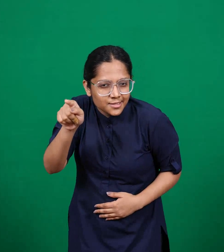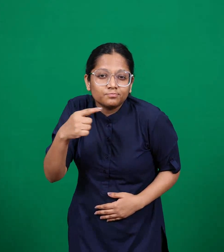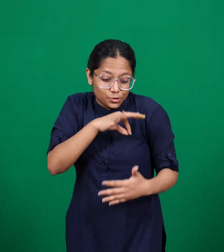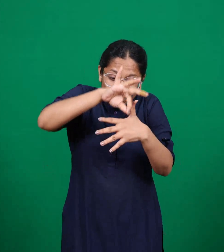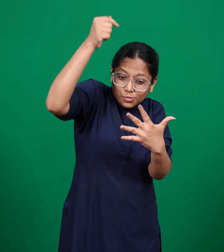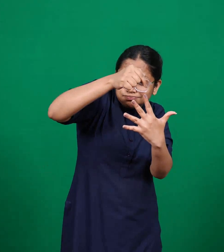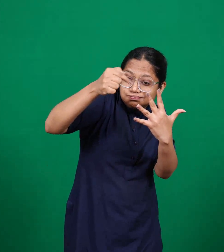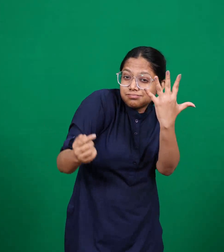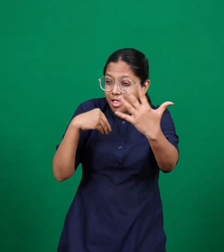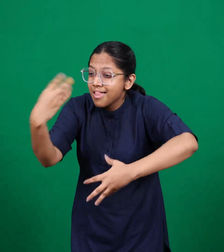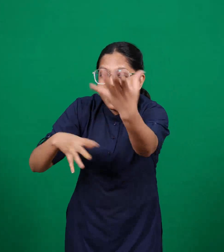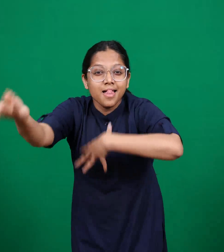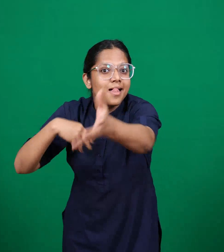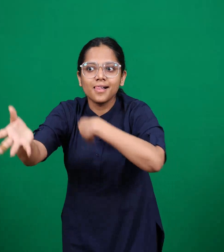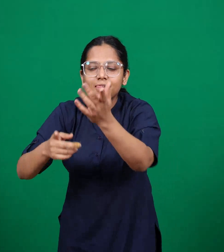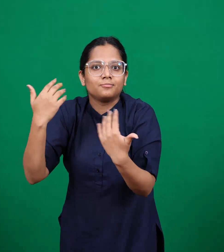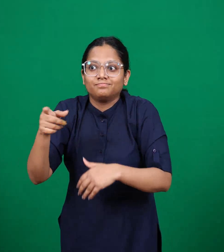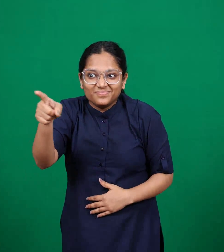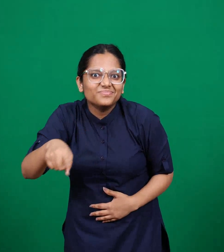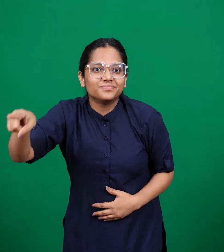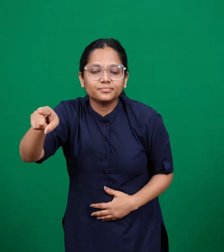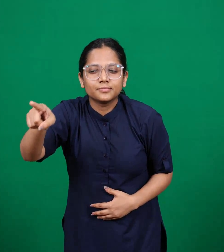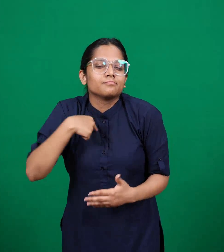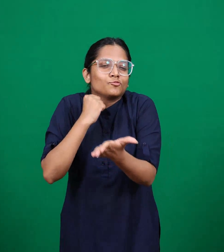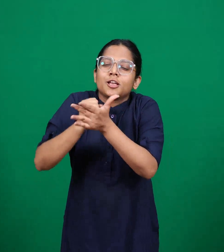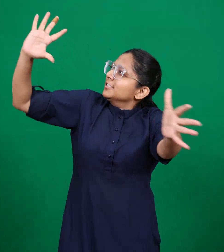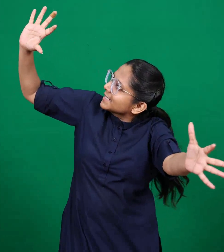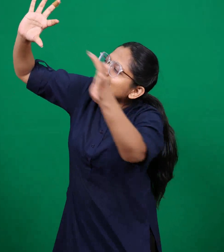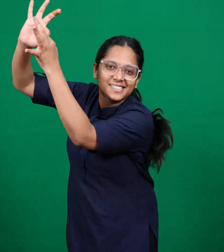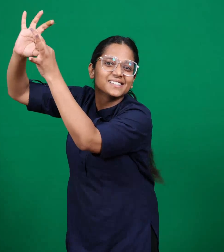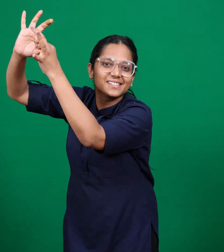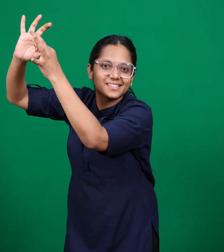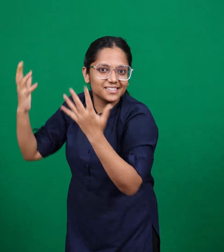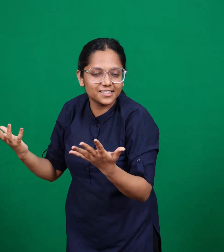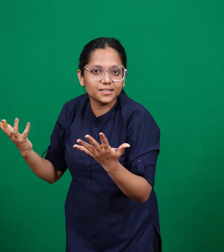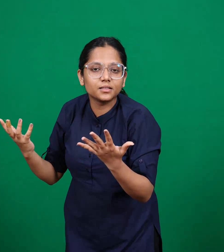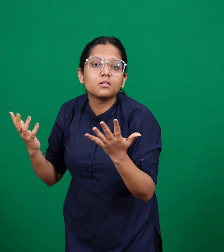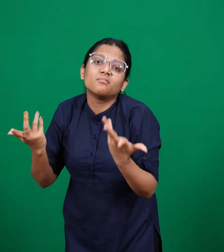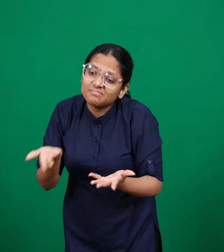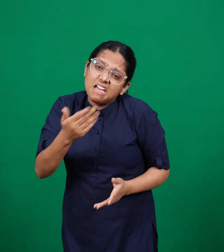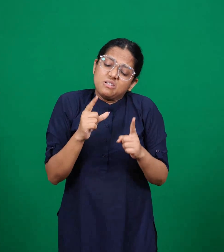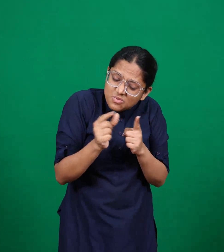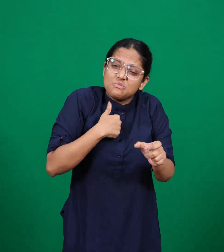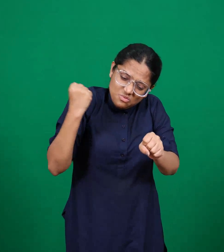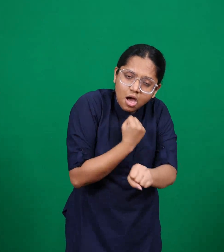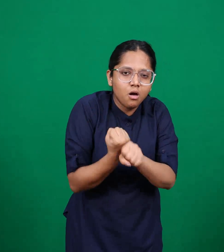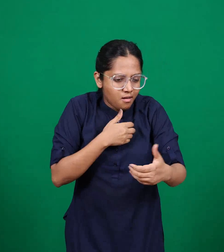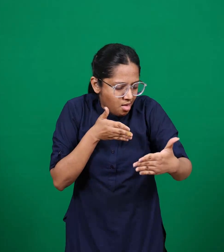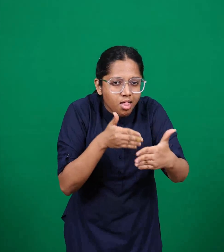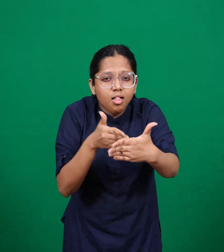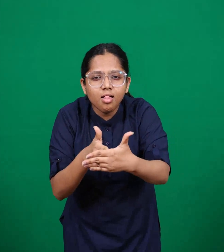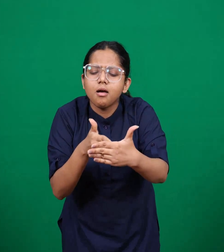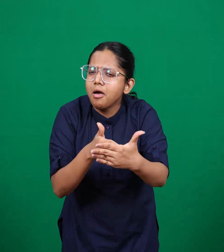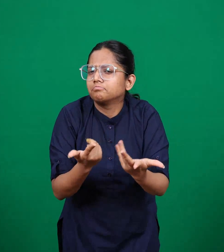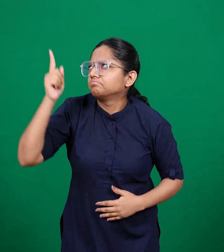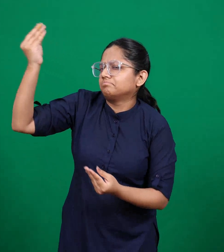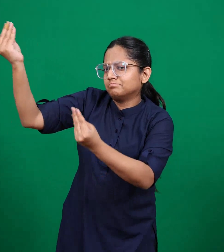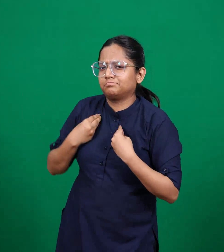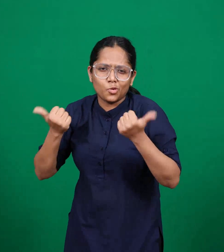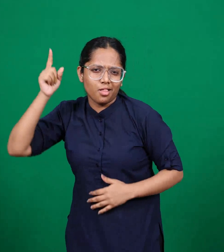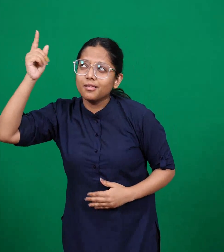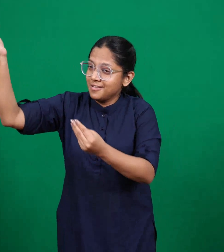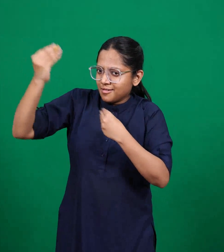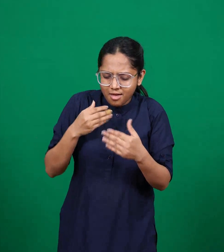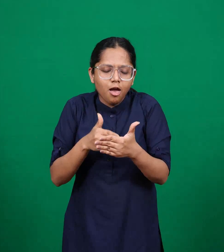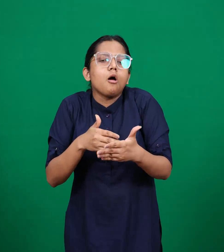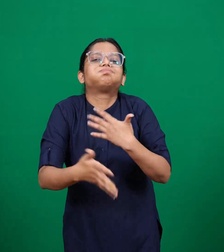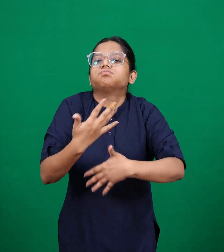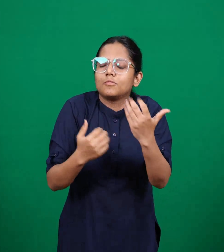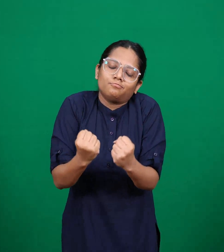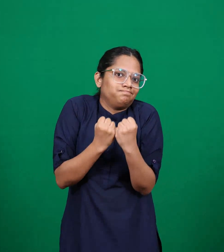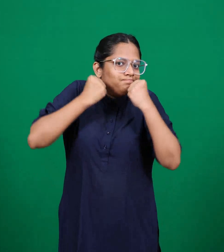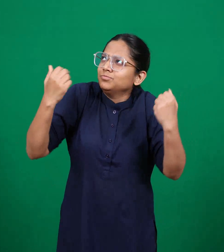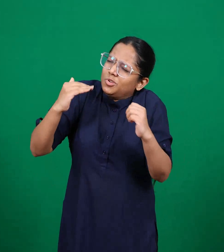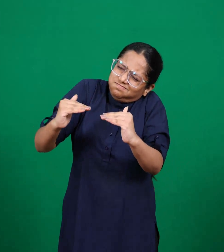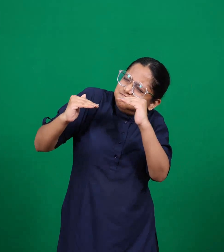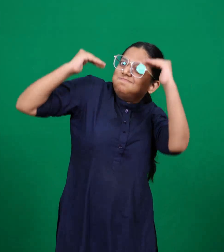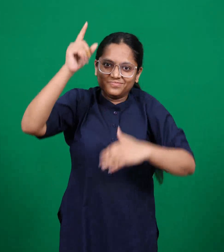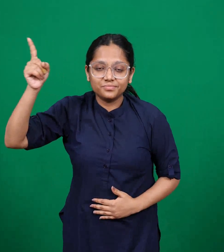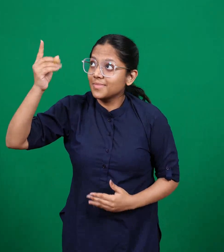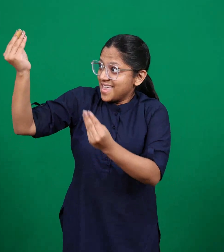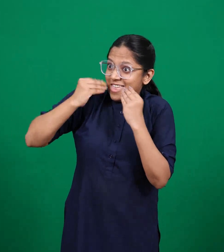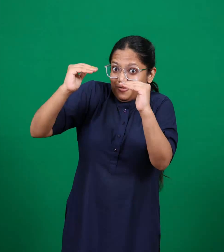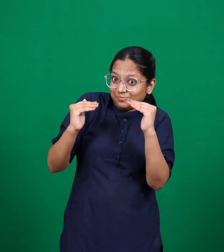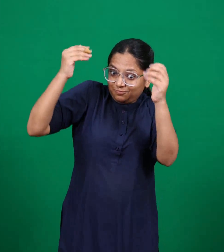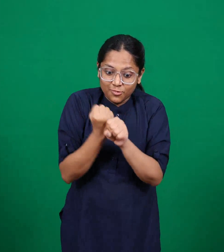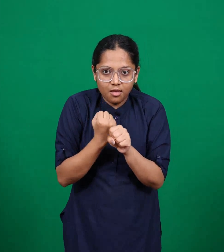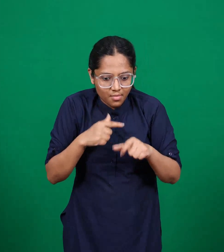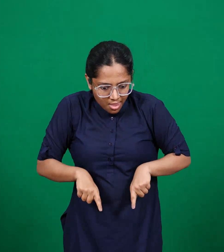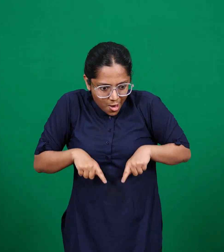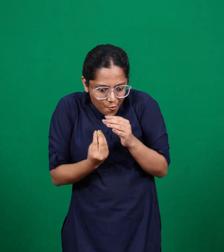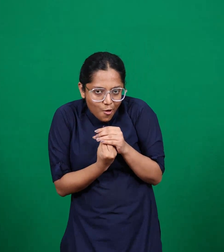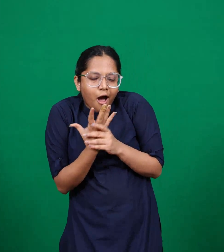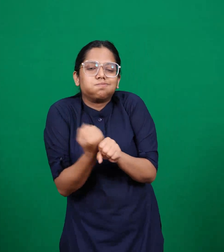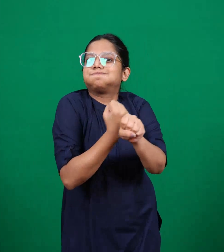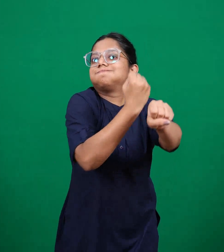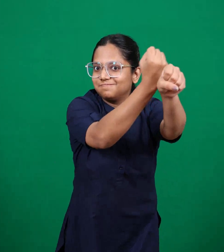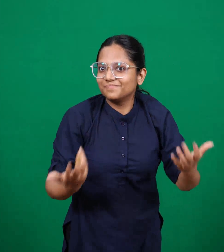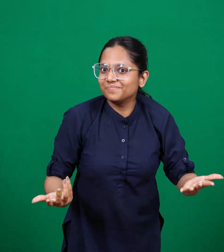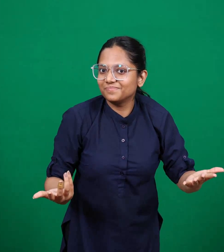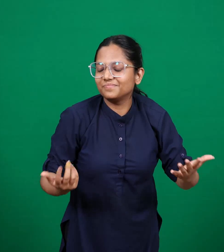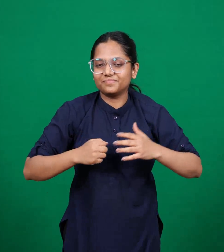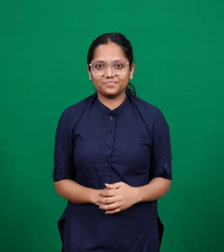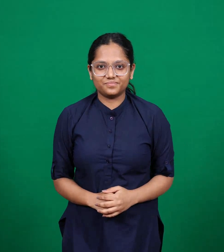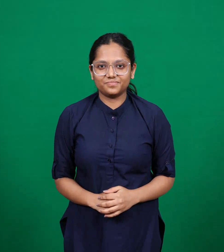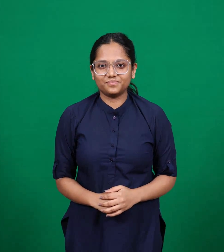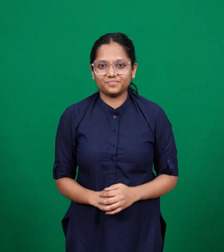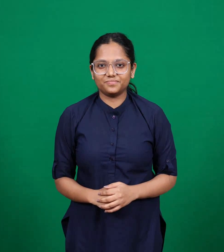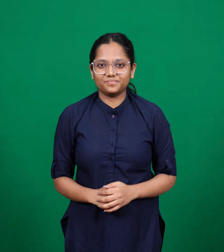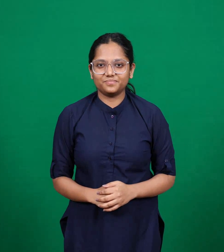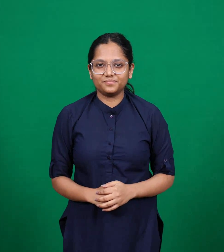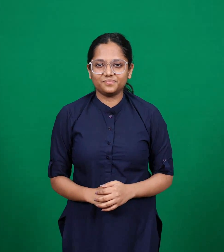To this end I also labor, striving with all His energy working powerfully within me.